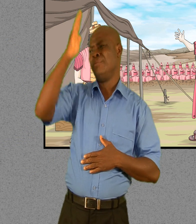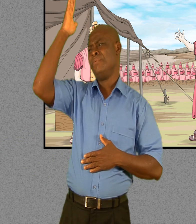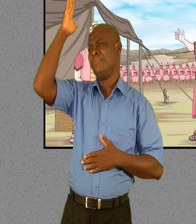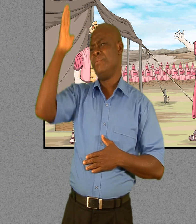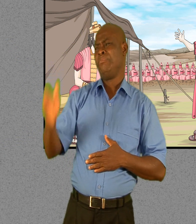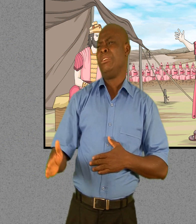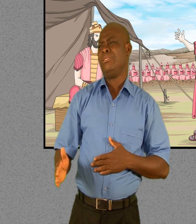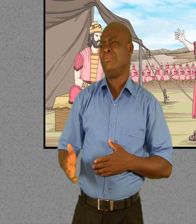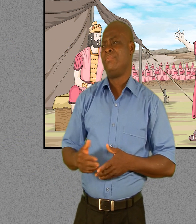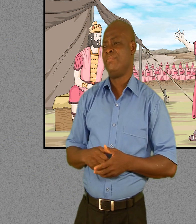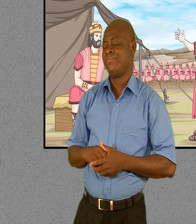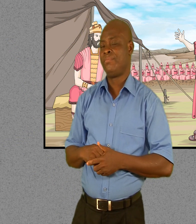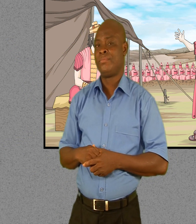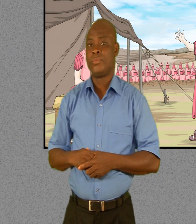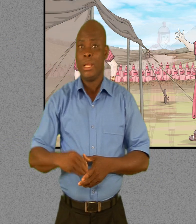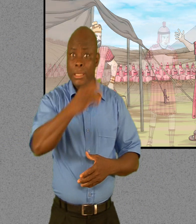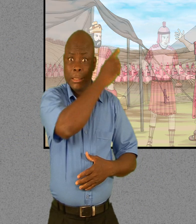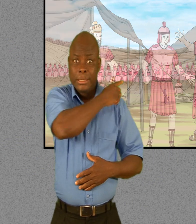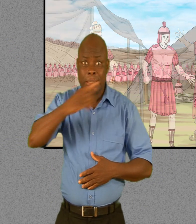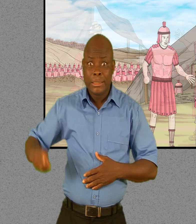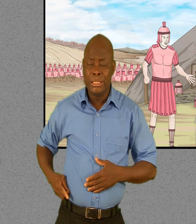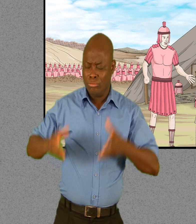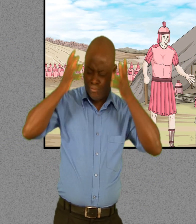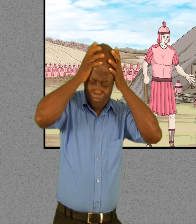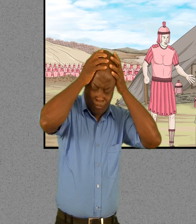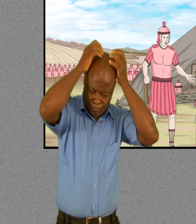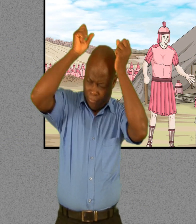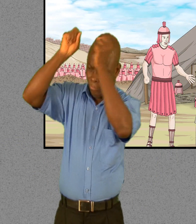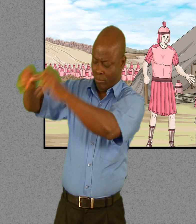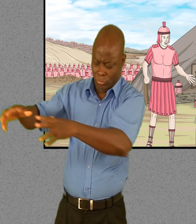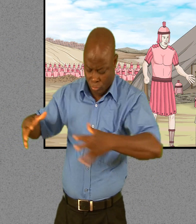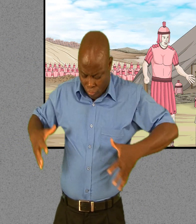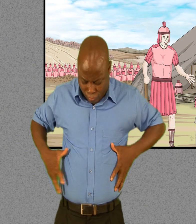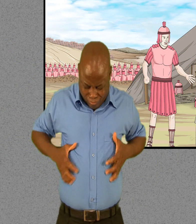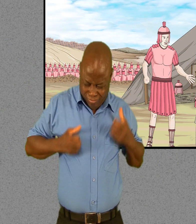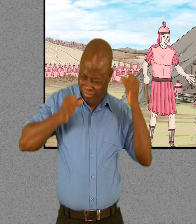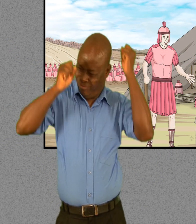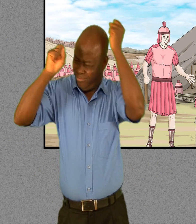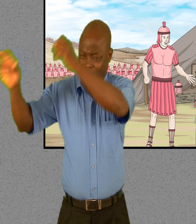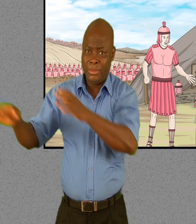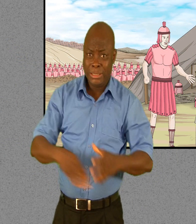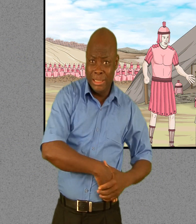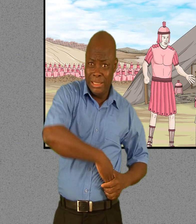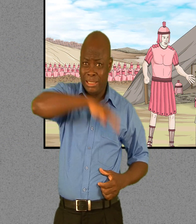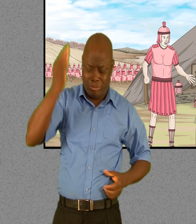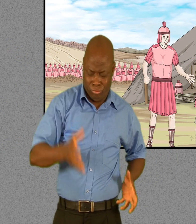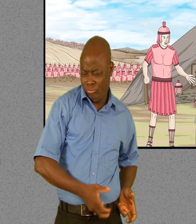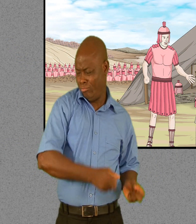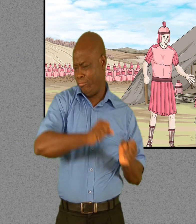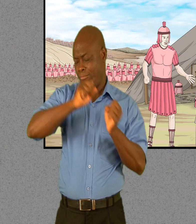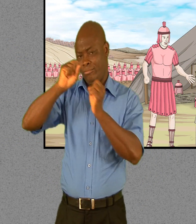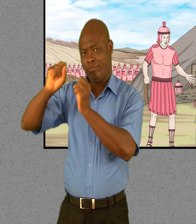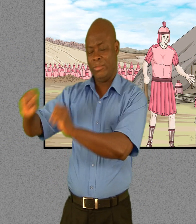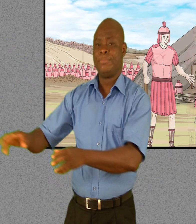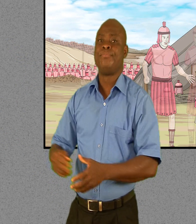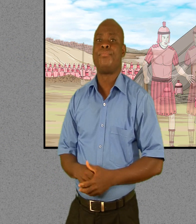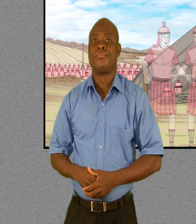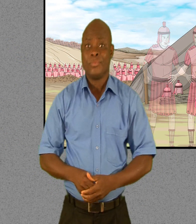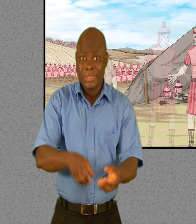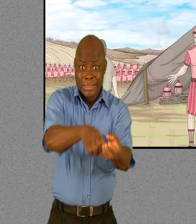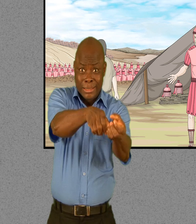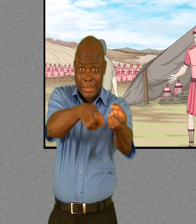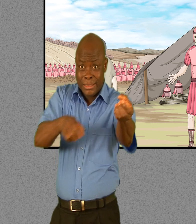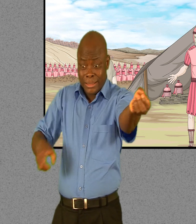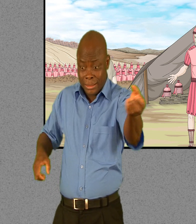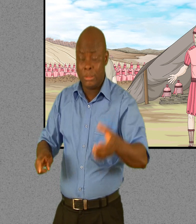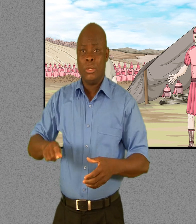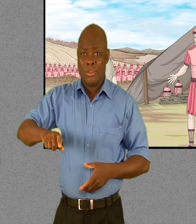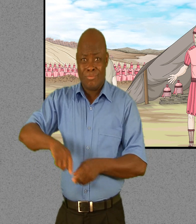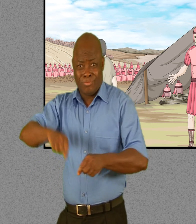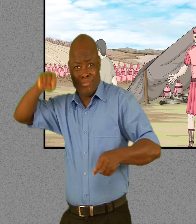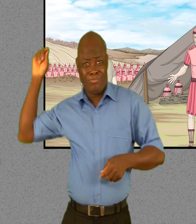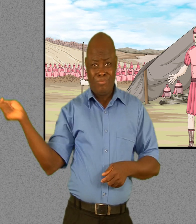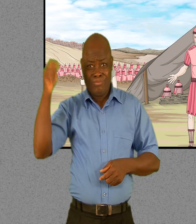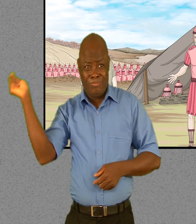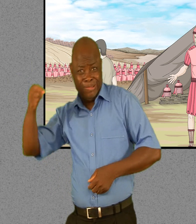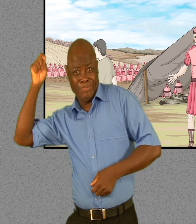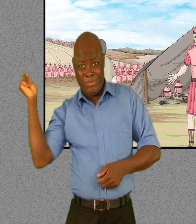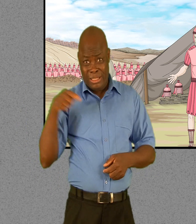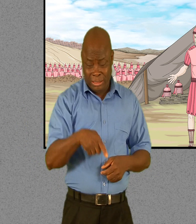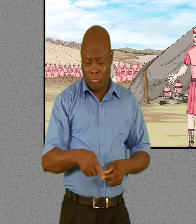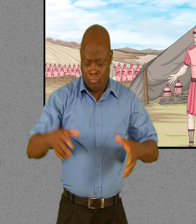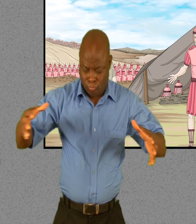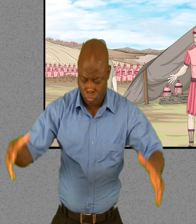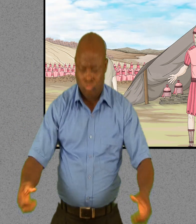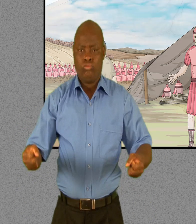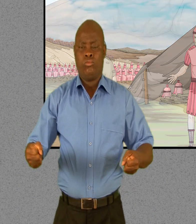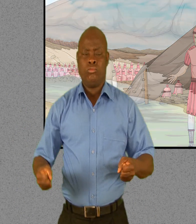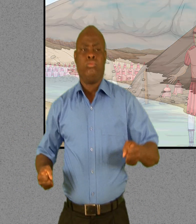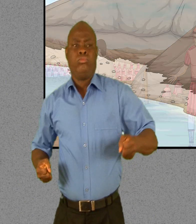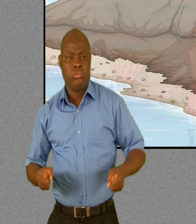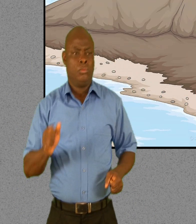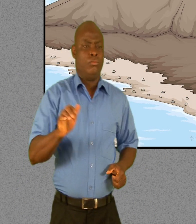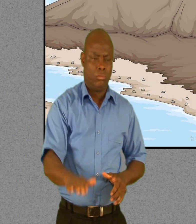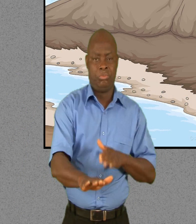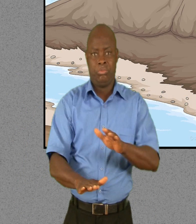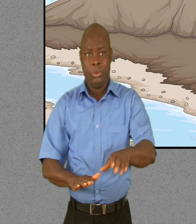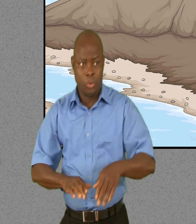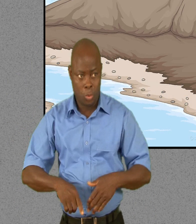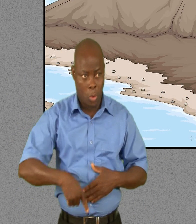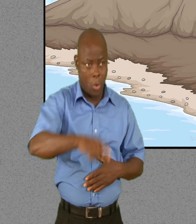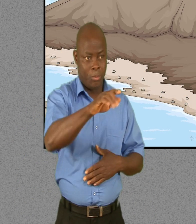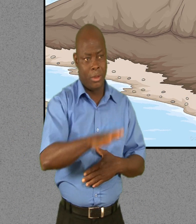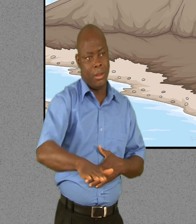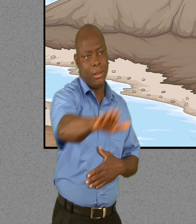So David took them off.